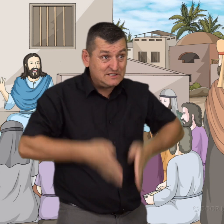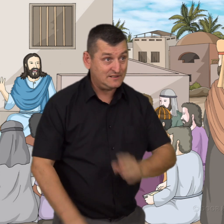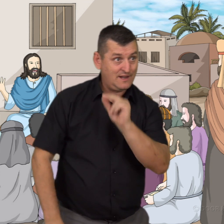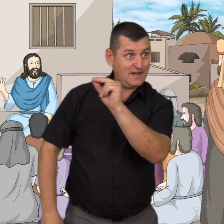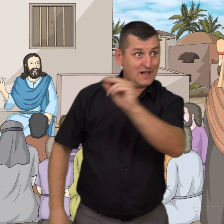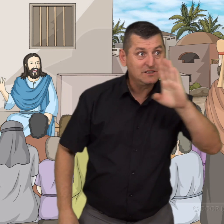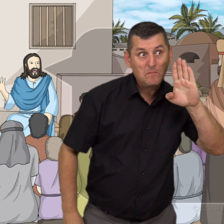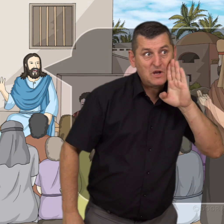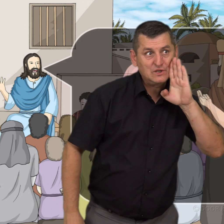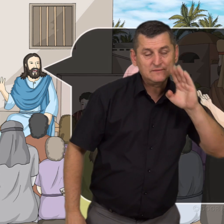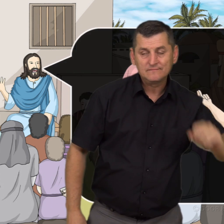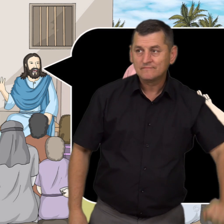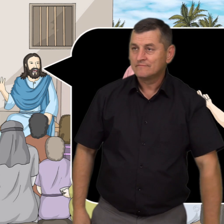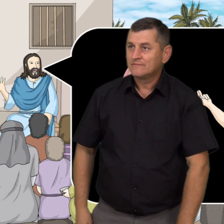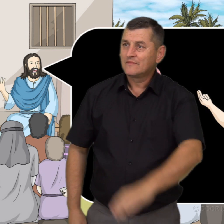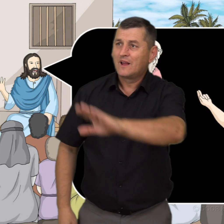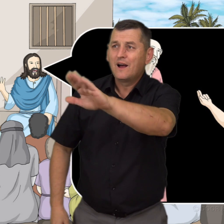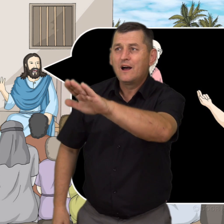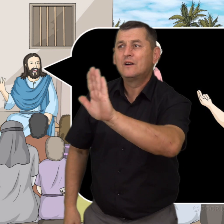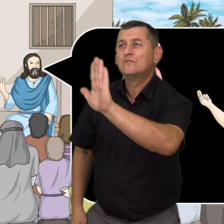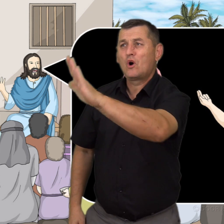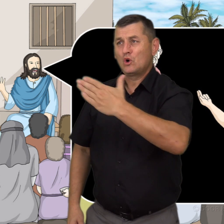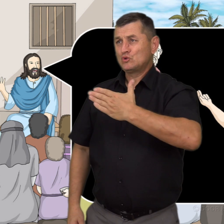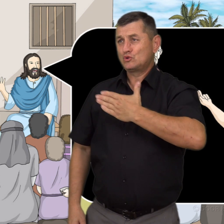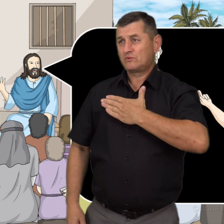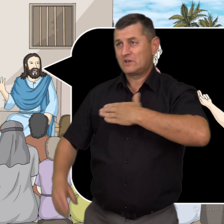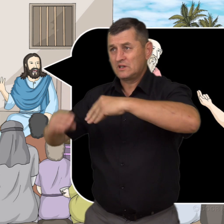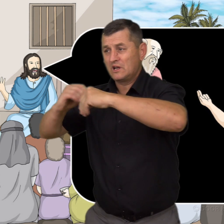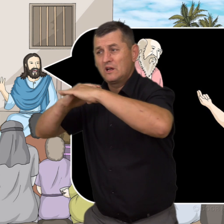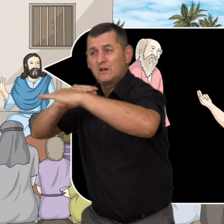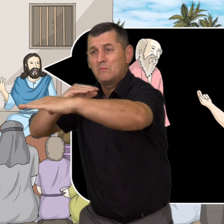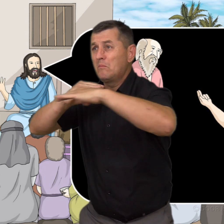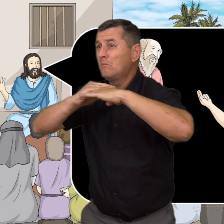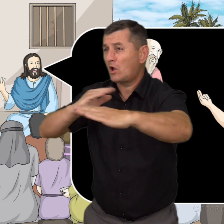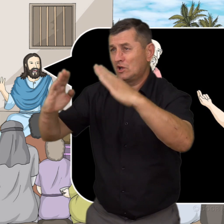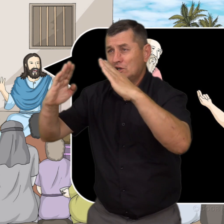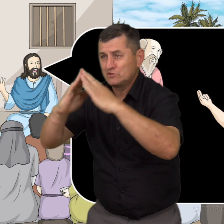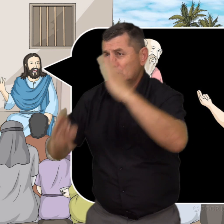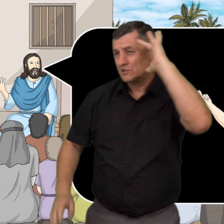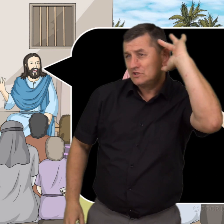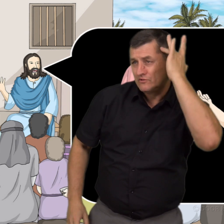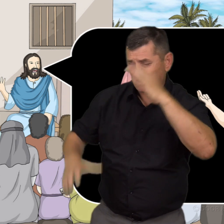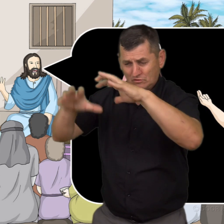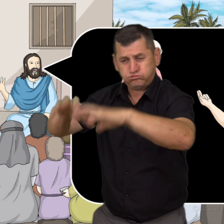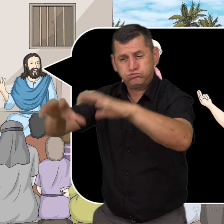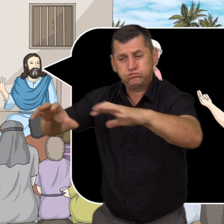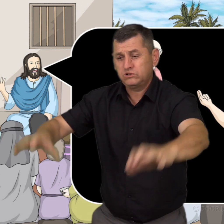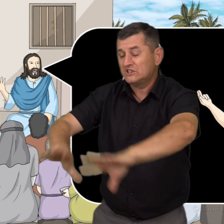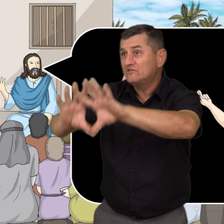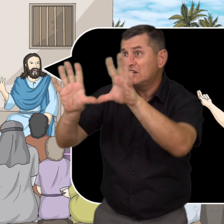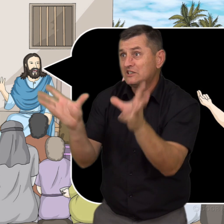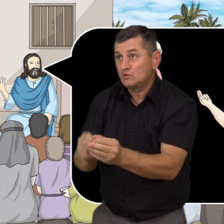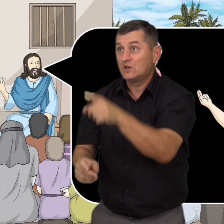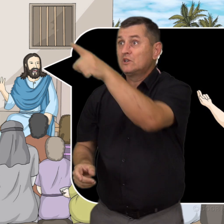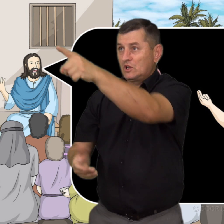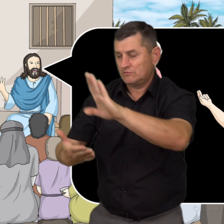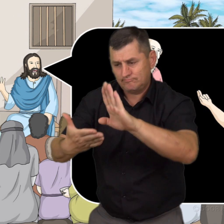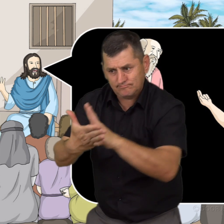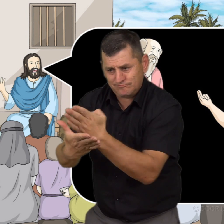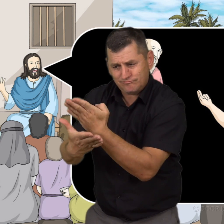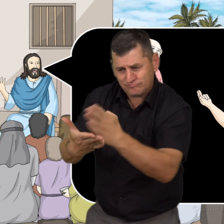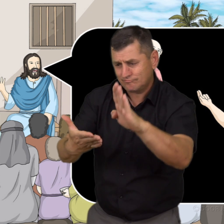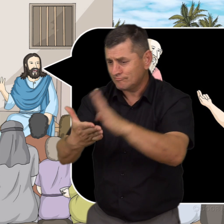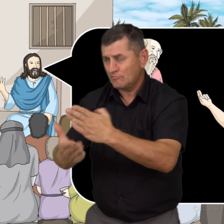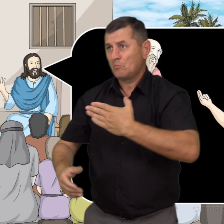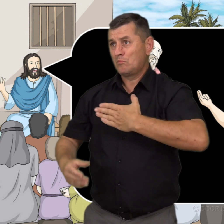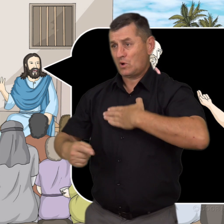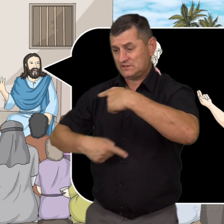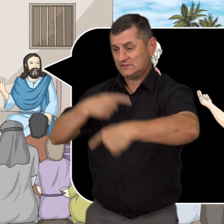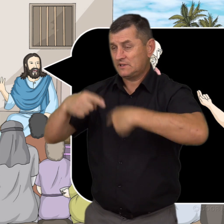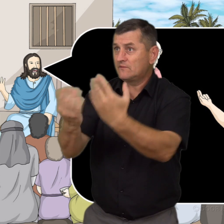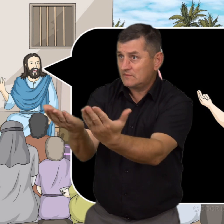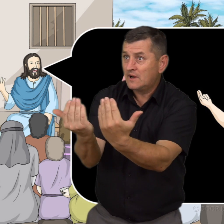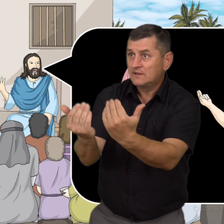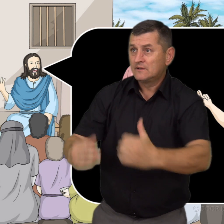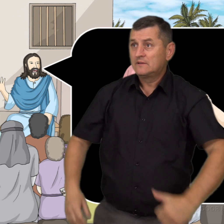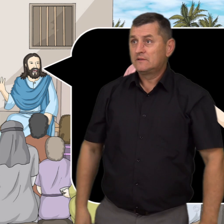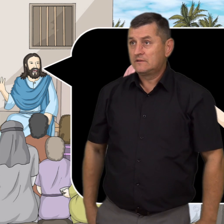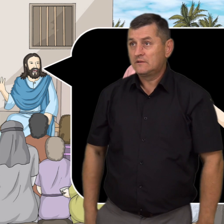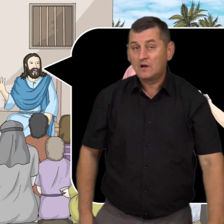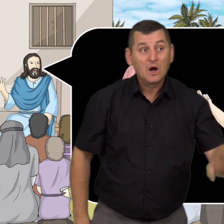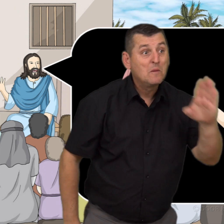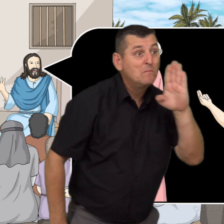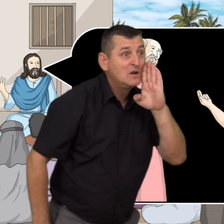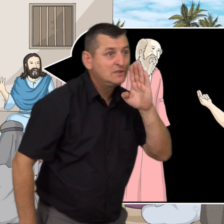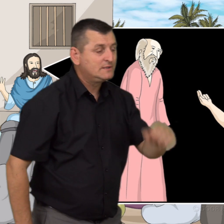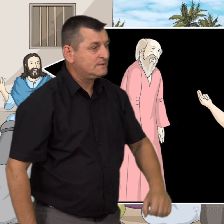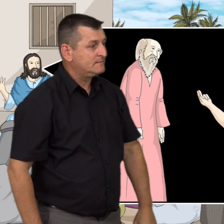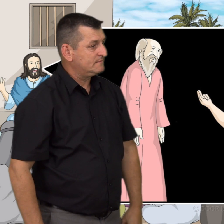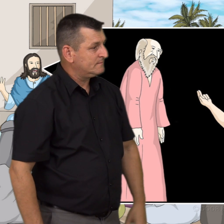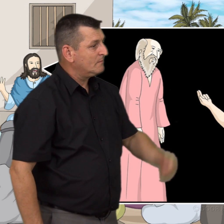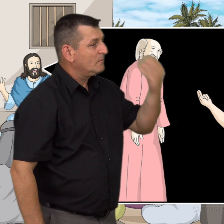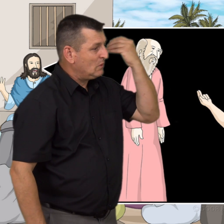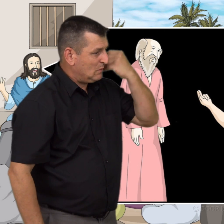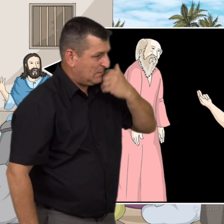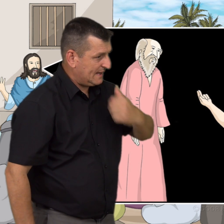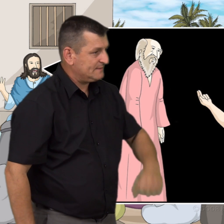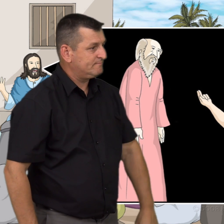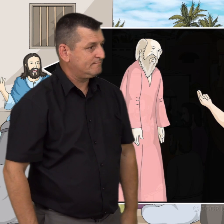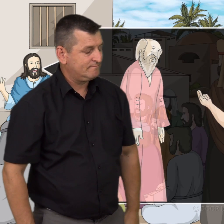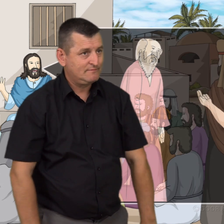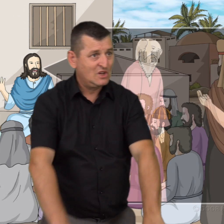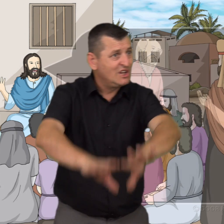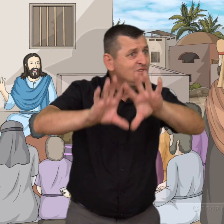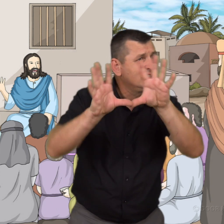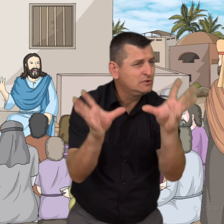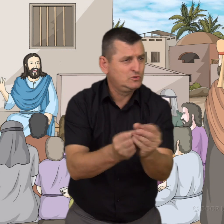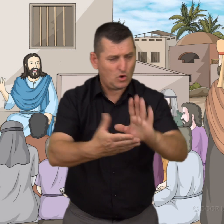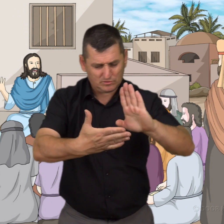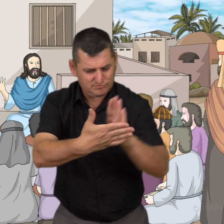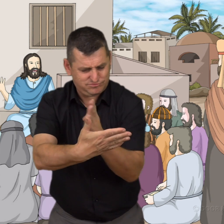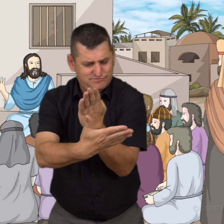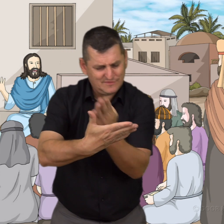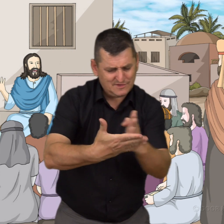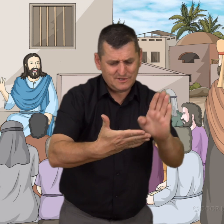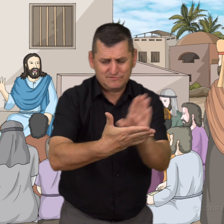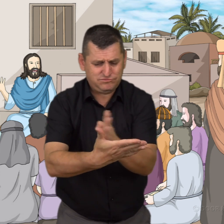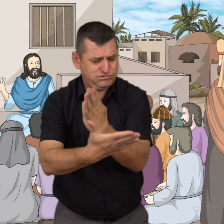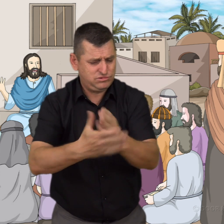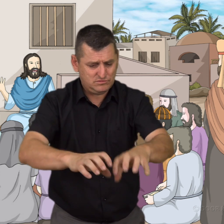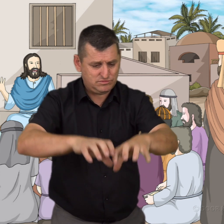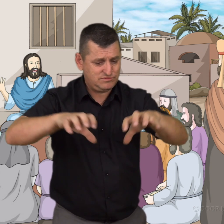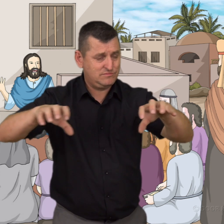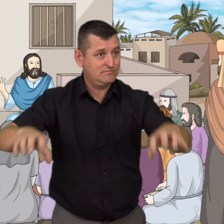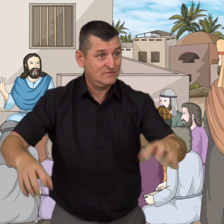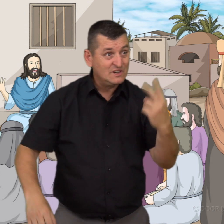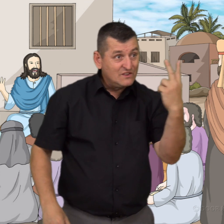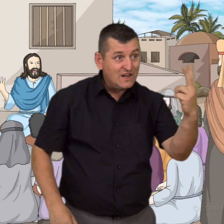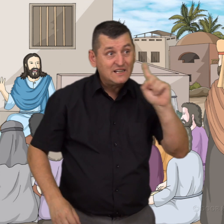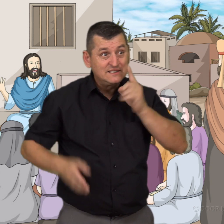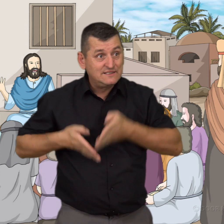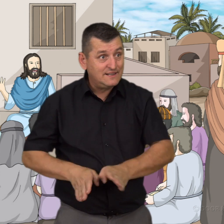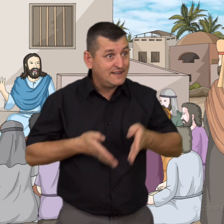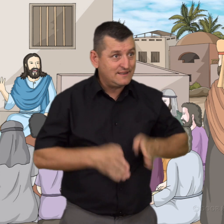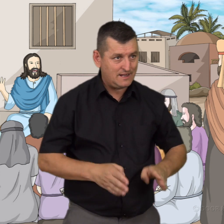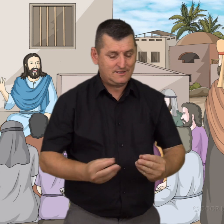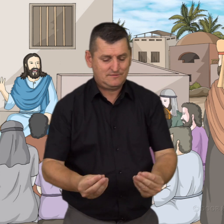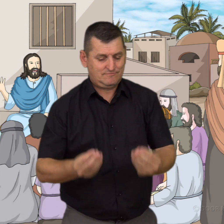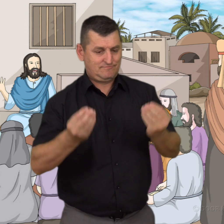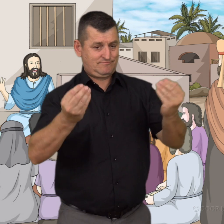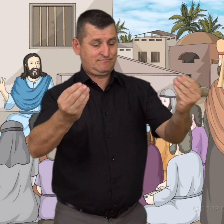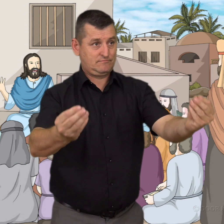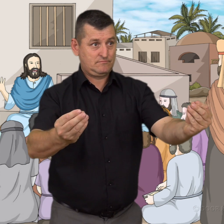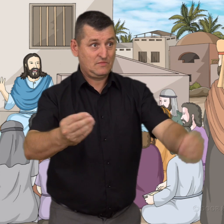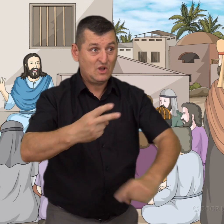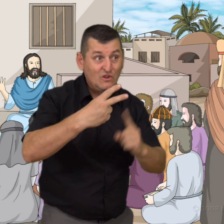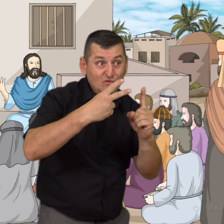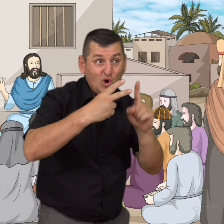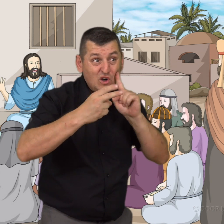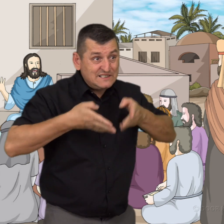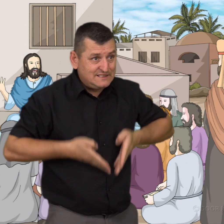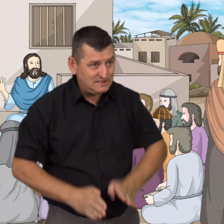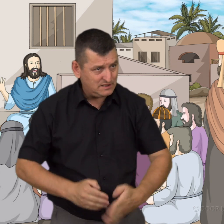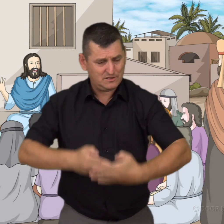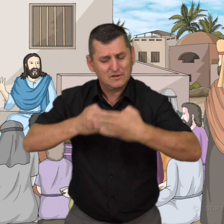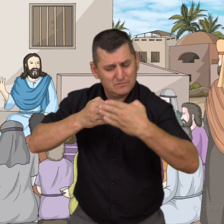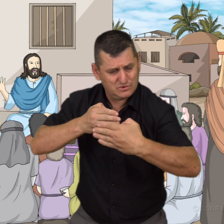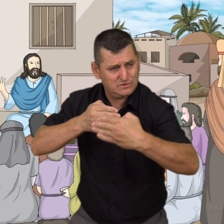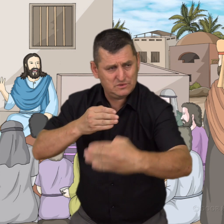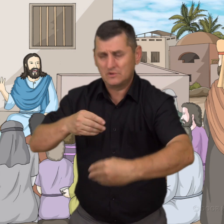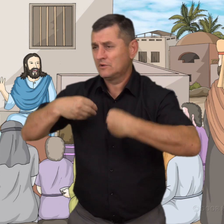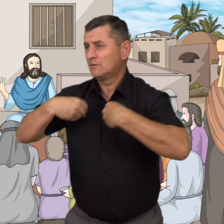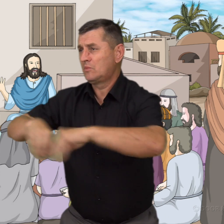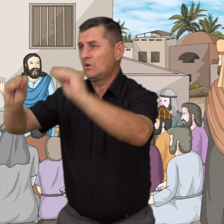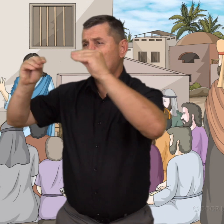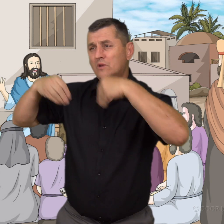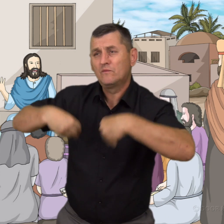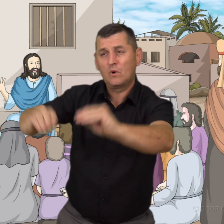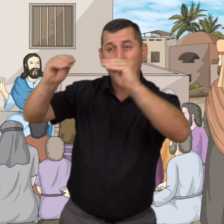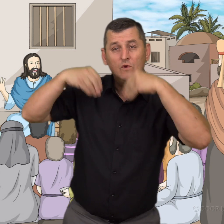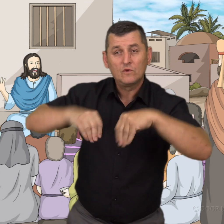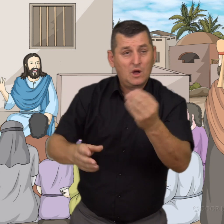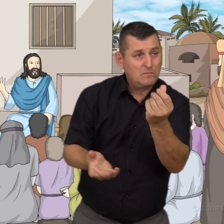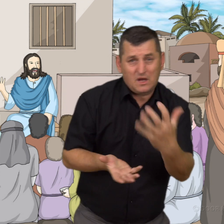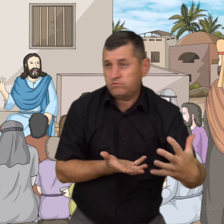The younger son said to him, ‘Father, give me my share of the estate.’